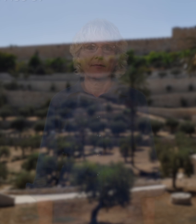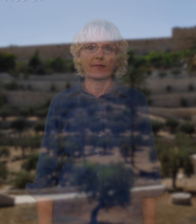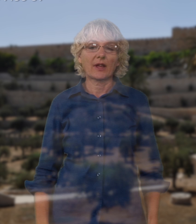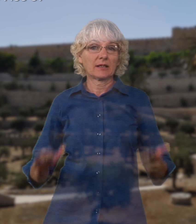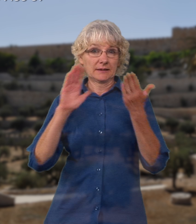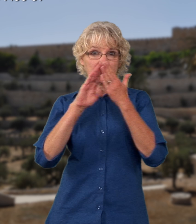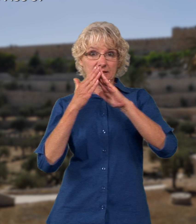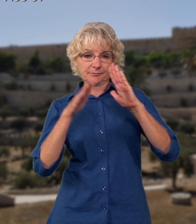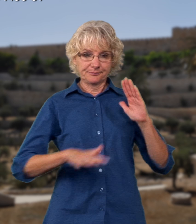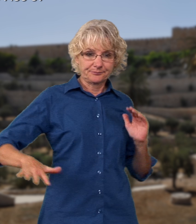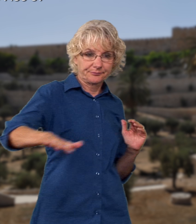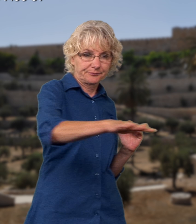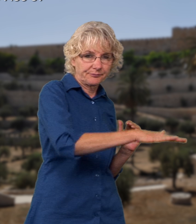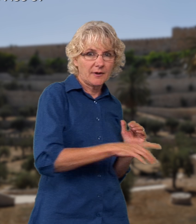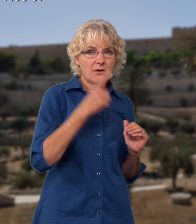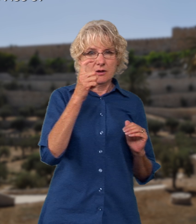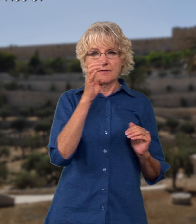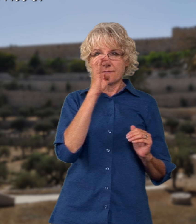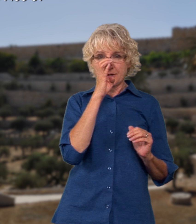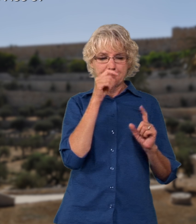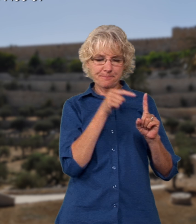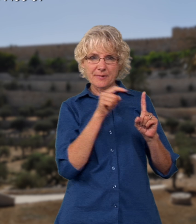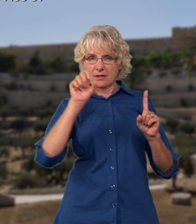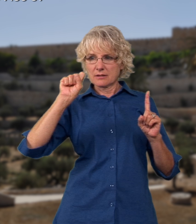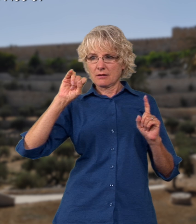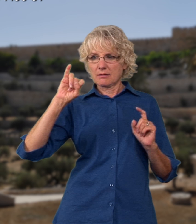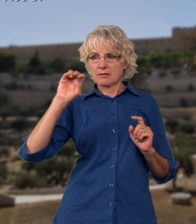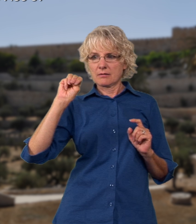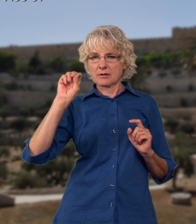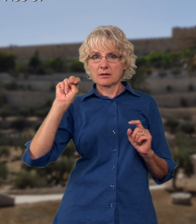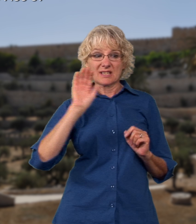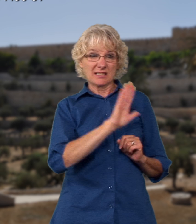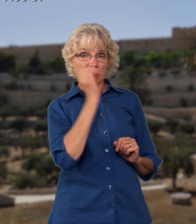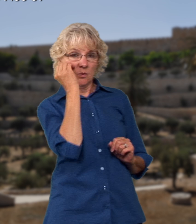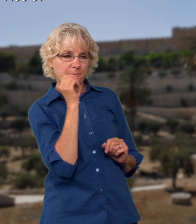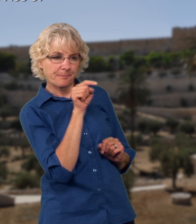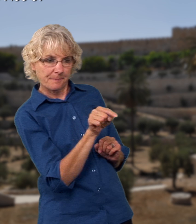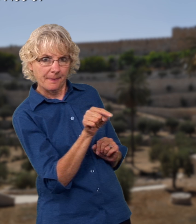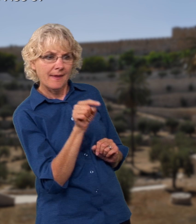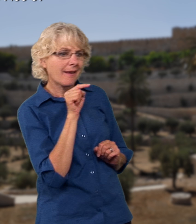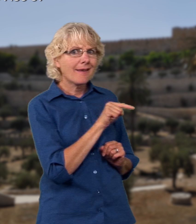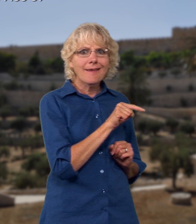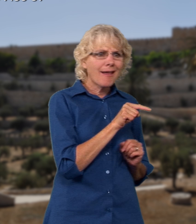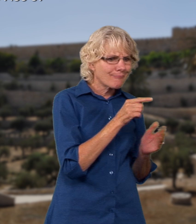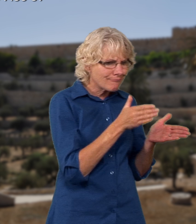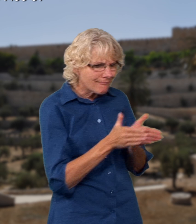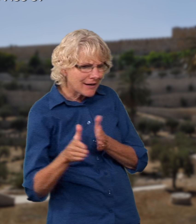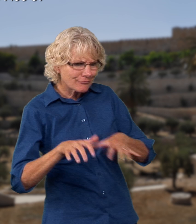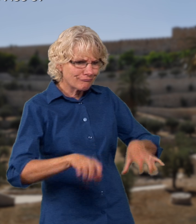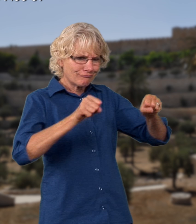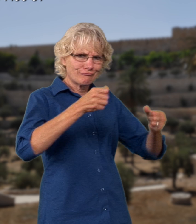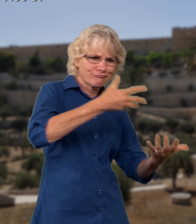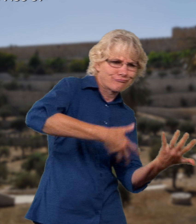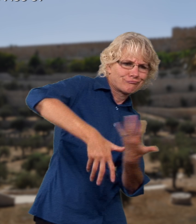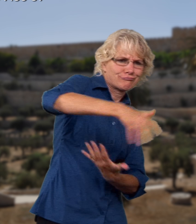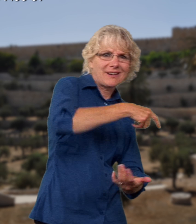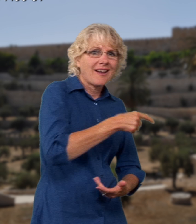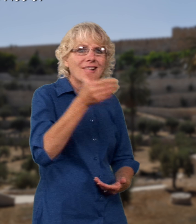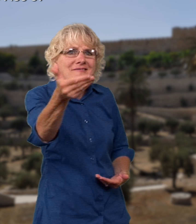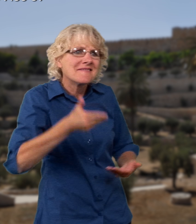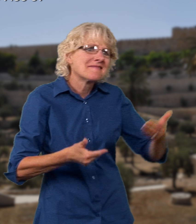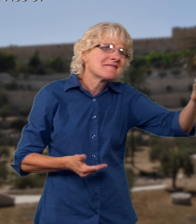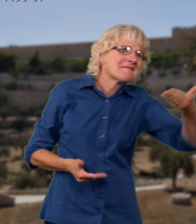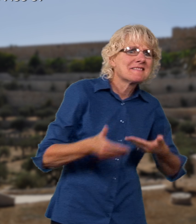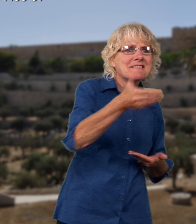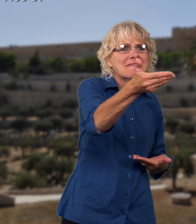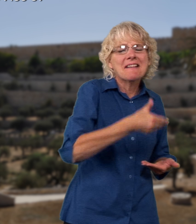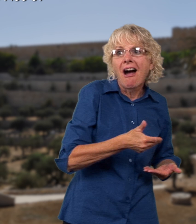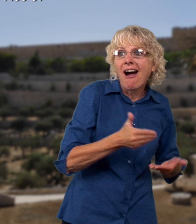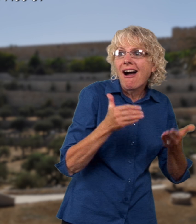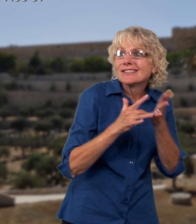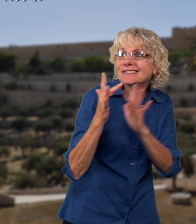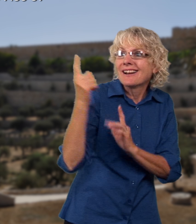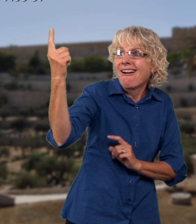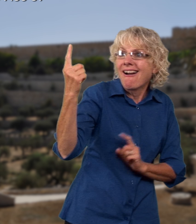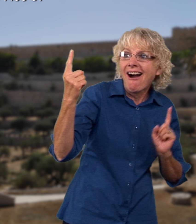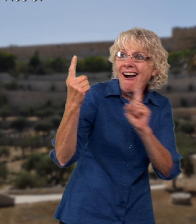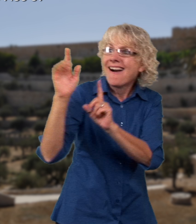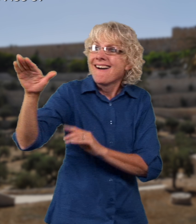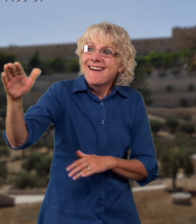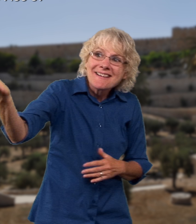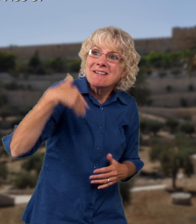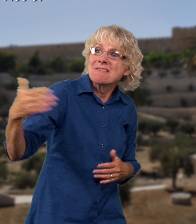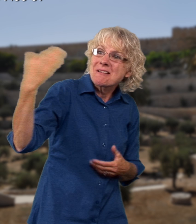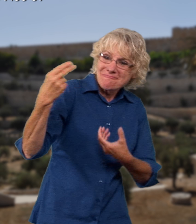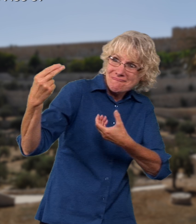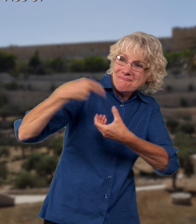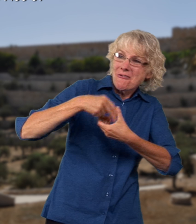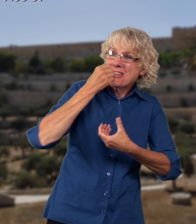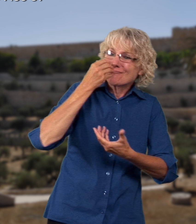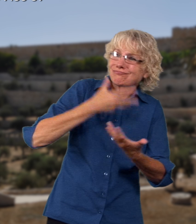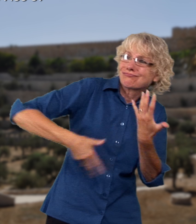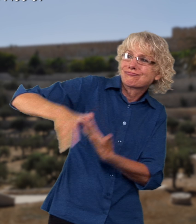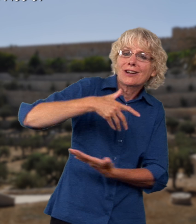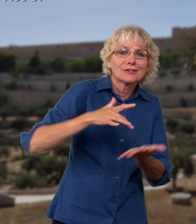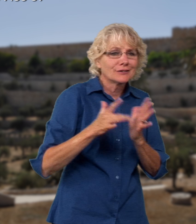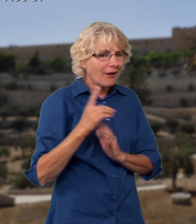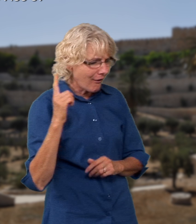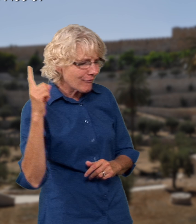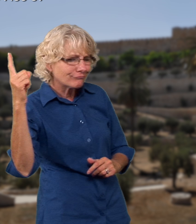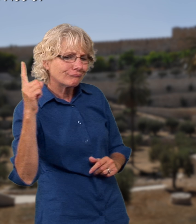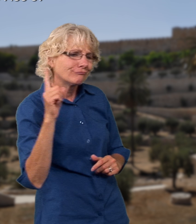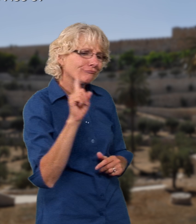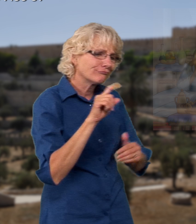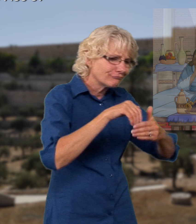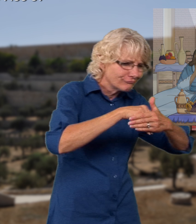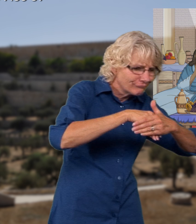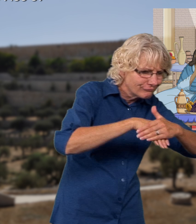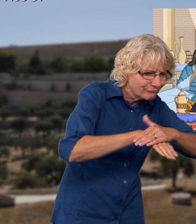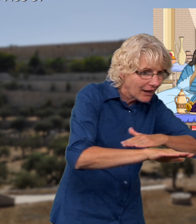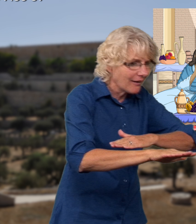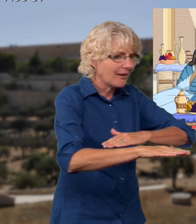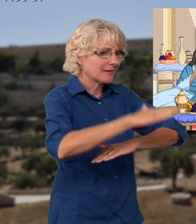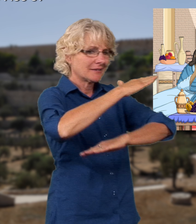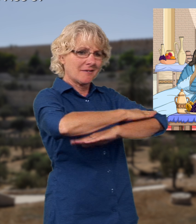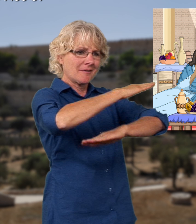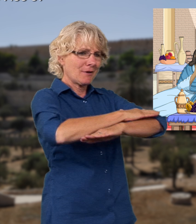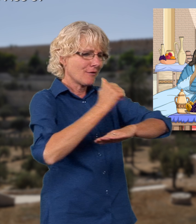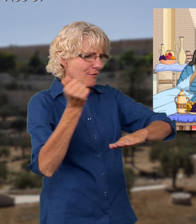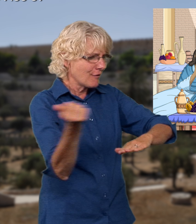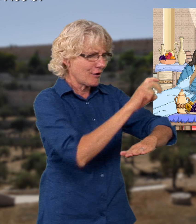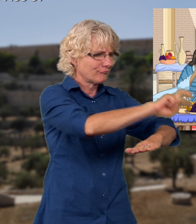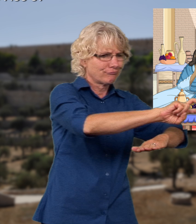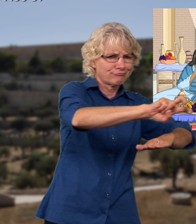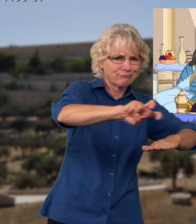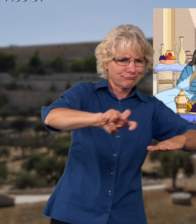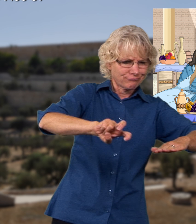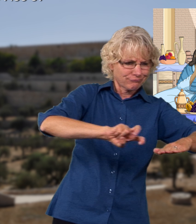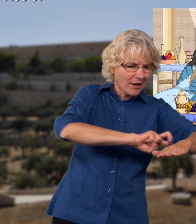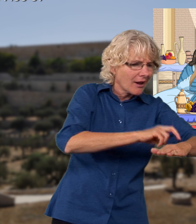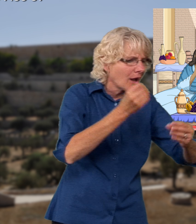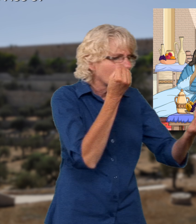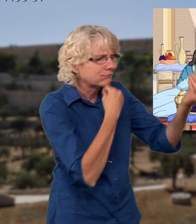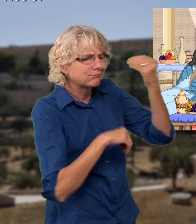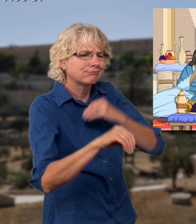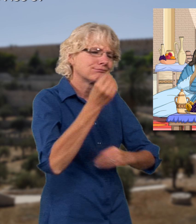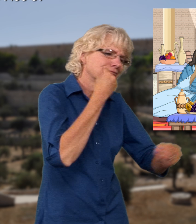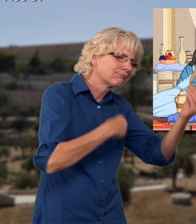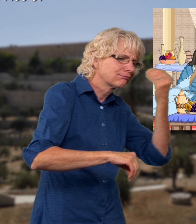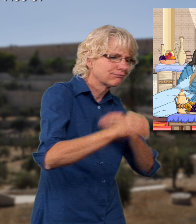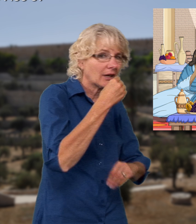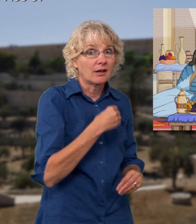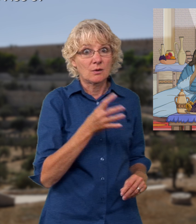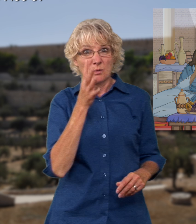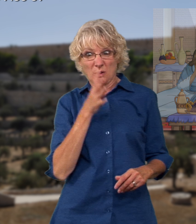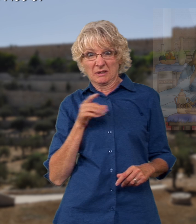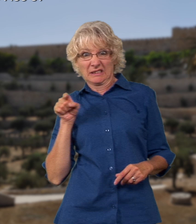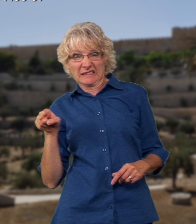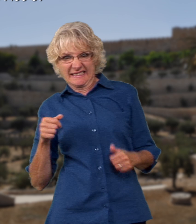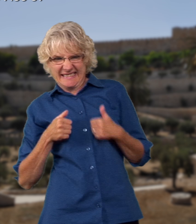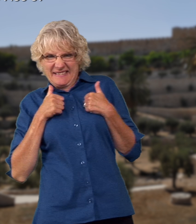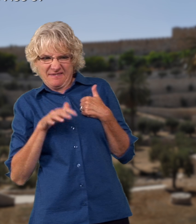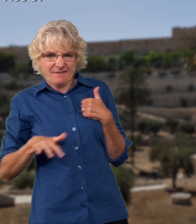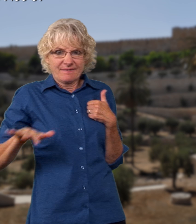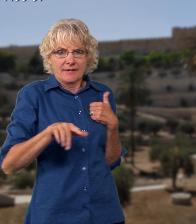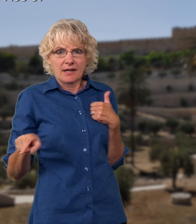Then one of the Pharisees invited Jesus to eat with him, and He entered the Pharisee’s house and reclined at the table.